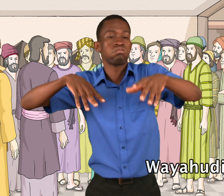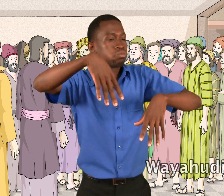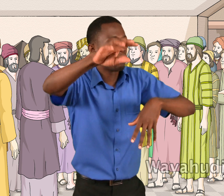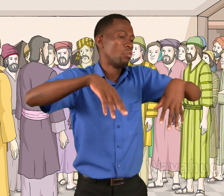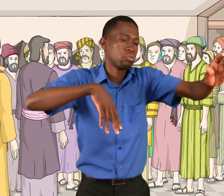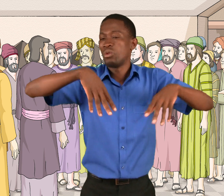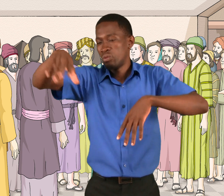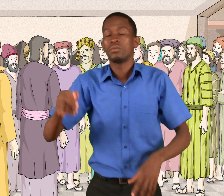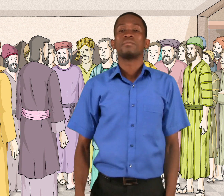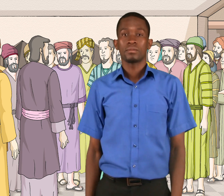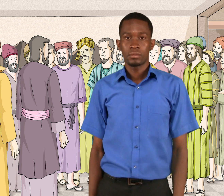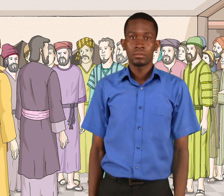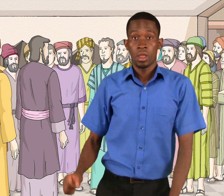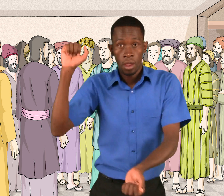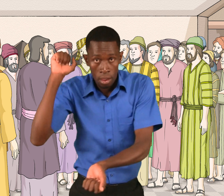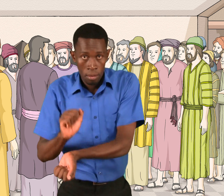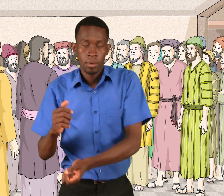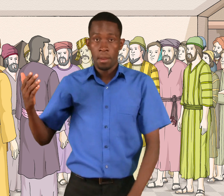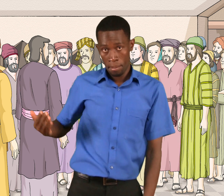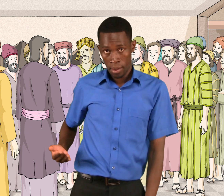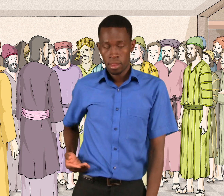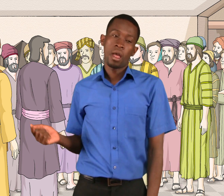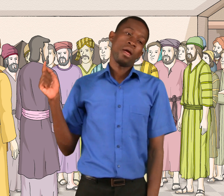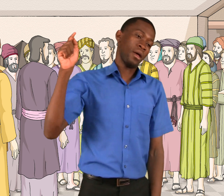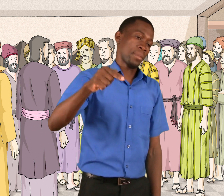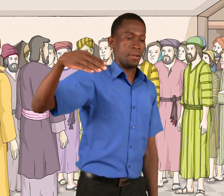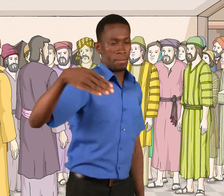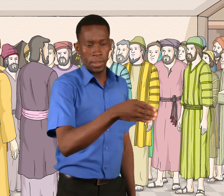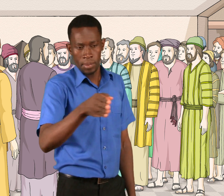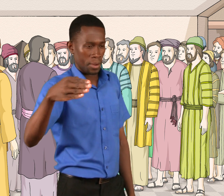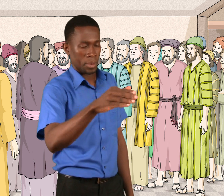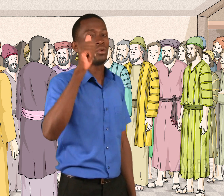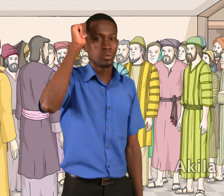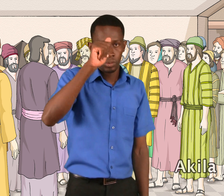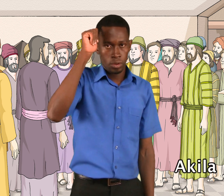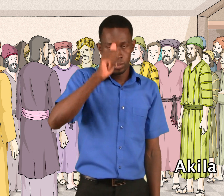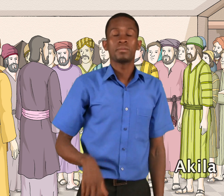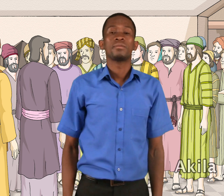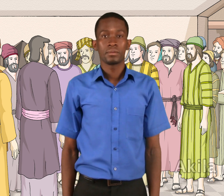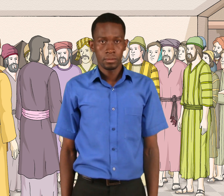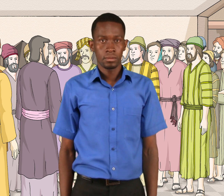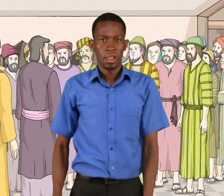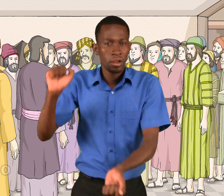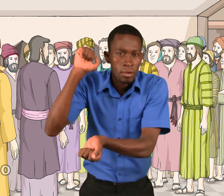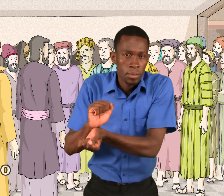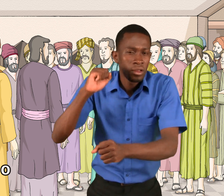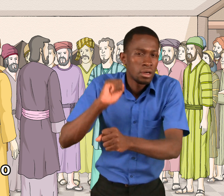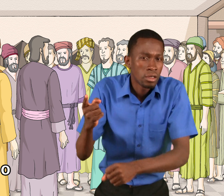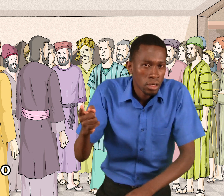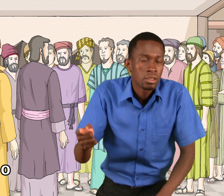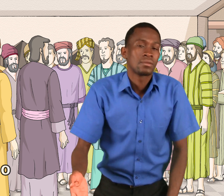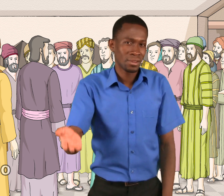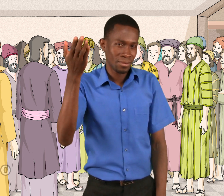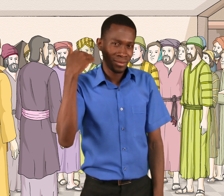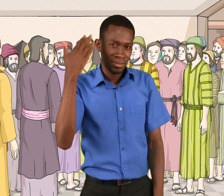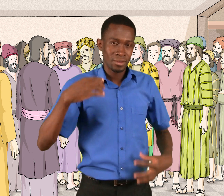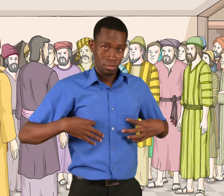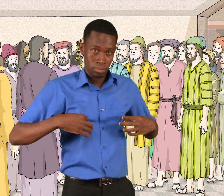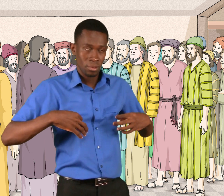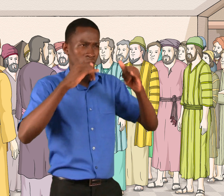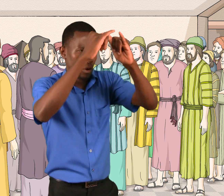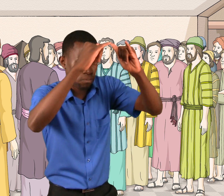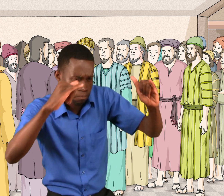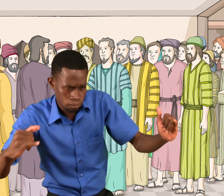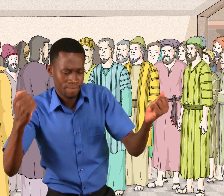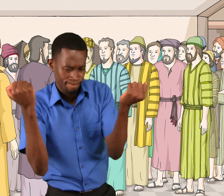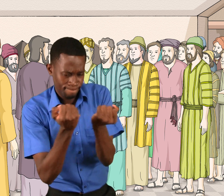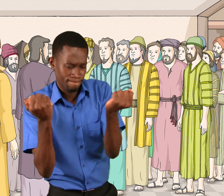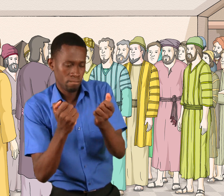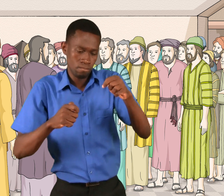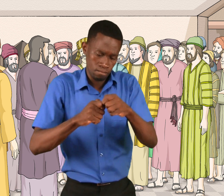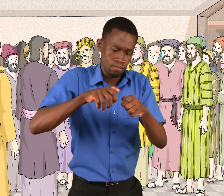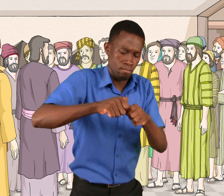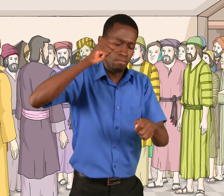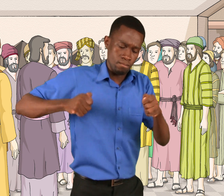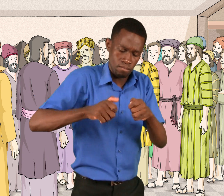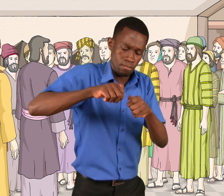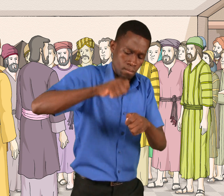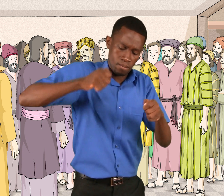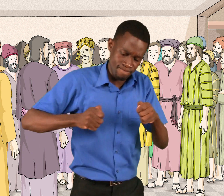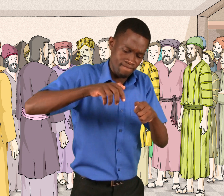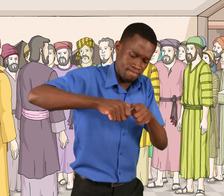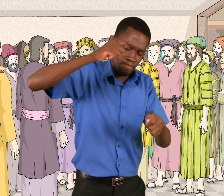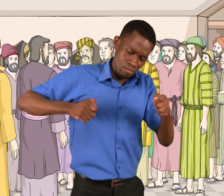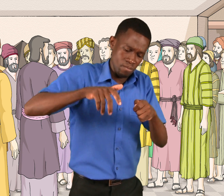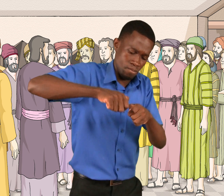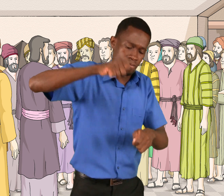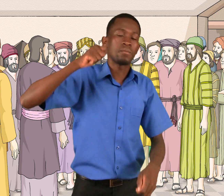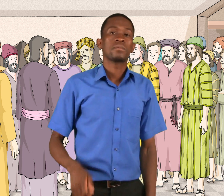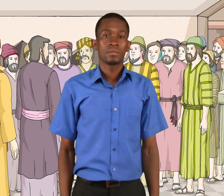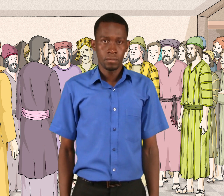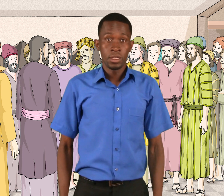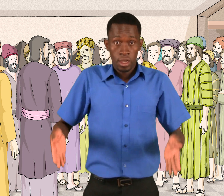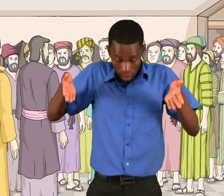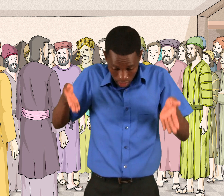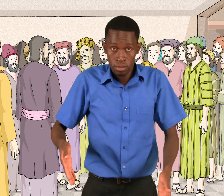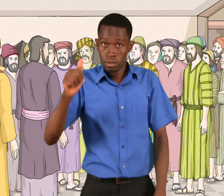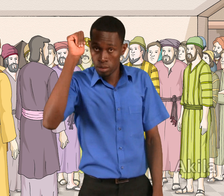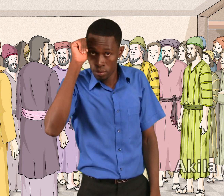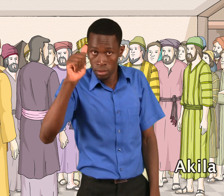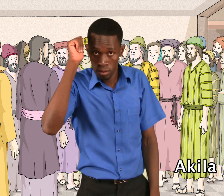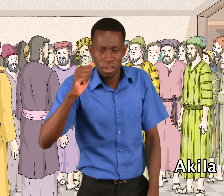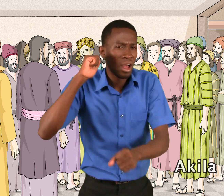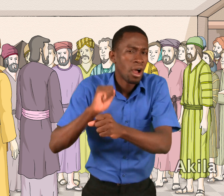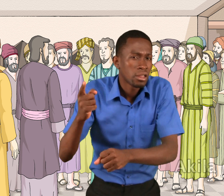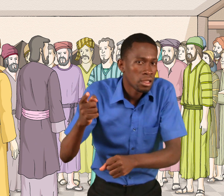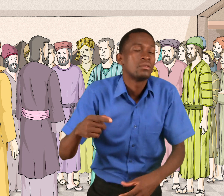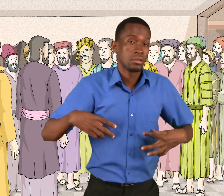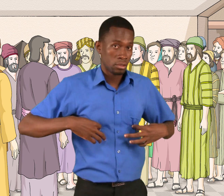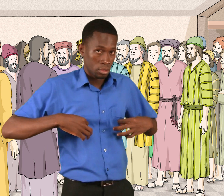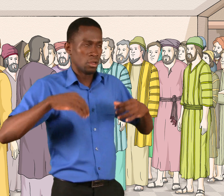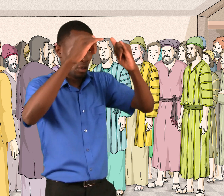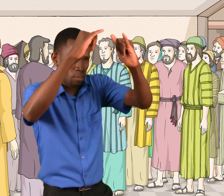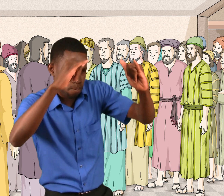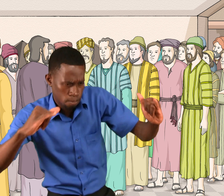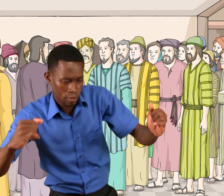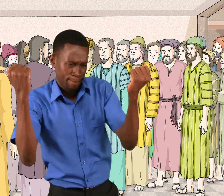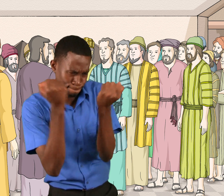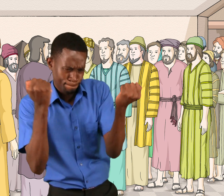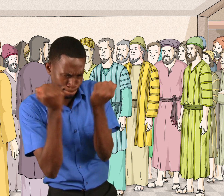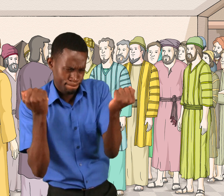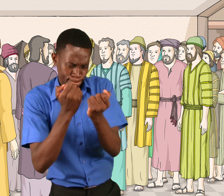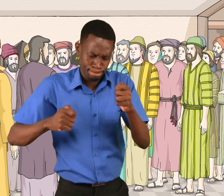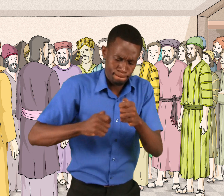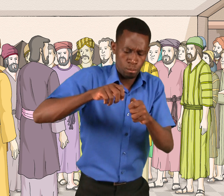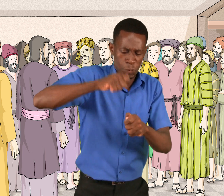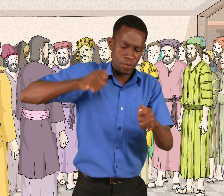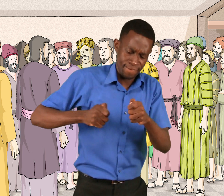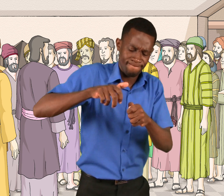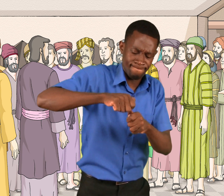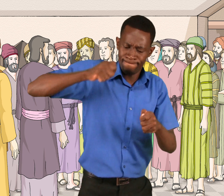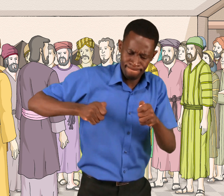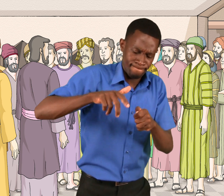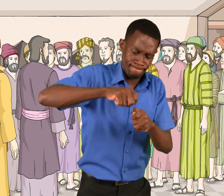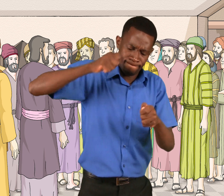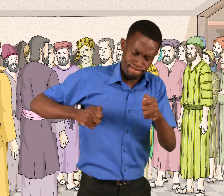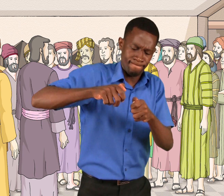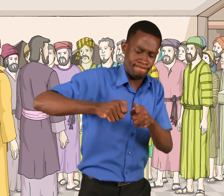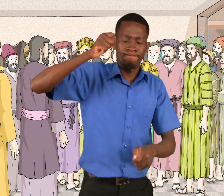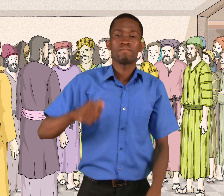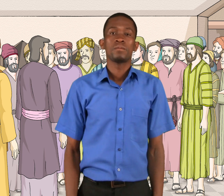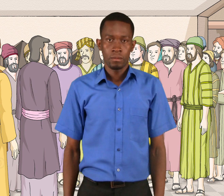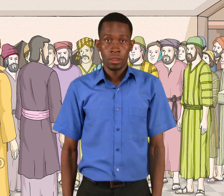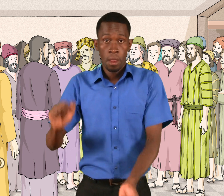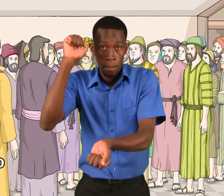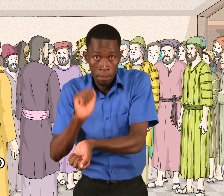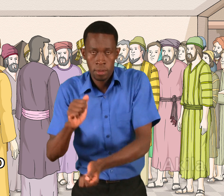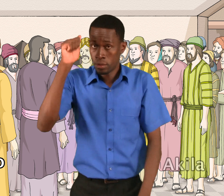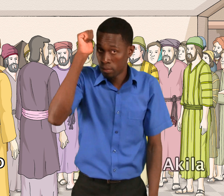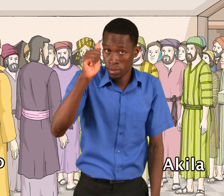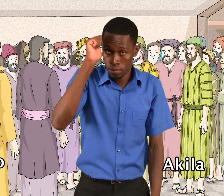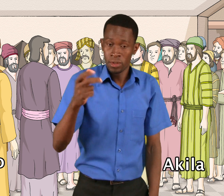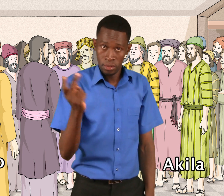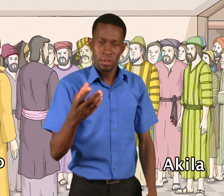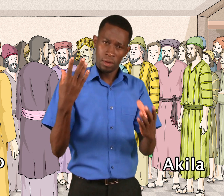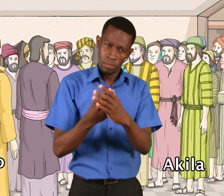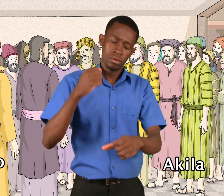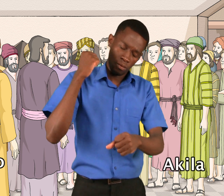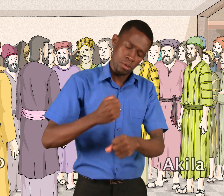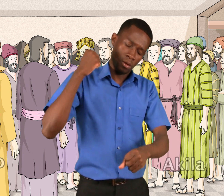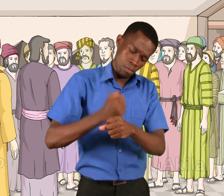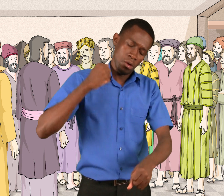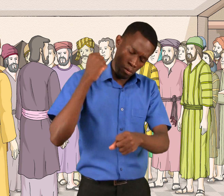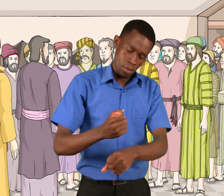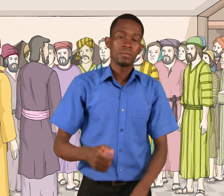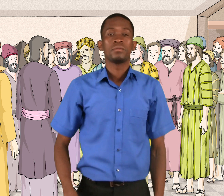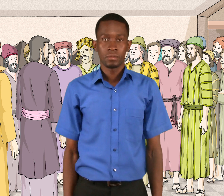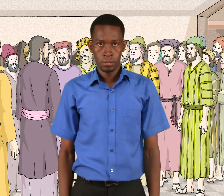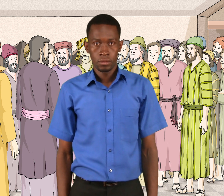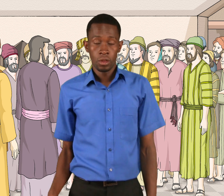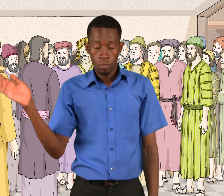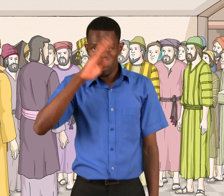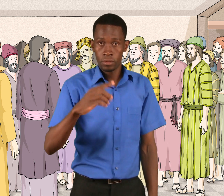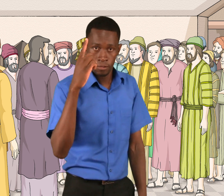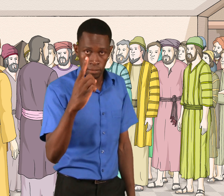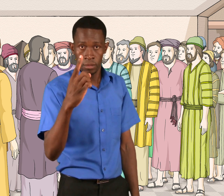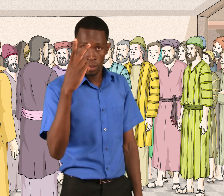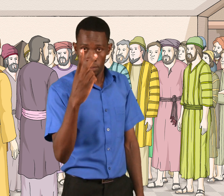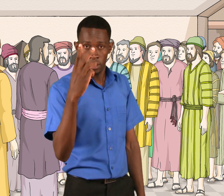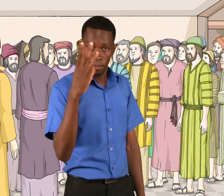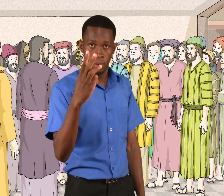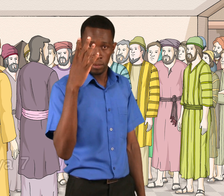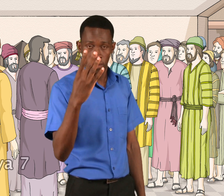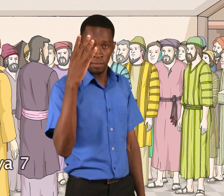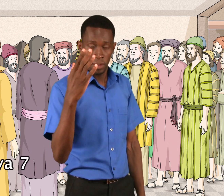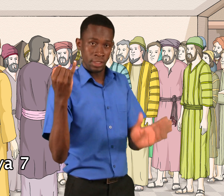Paul went to visit them, and he stayed and worked with them because they were tentmakers by trade, just as he was.